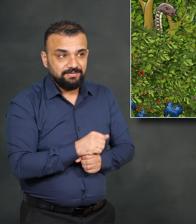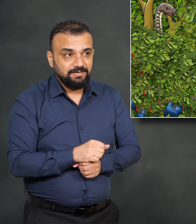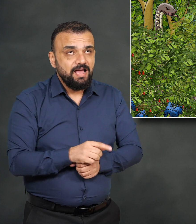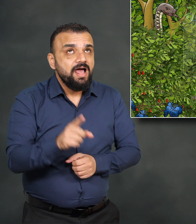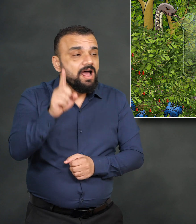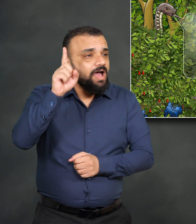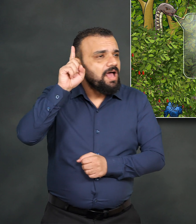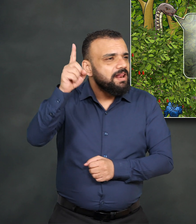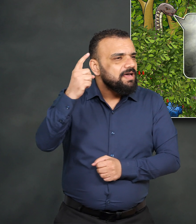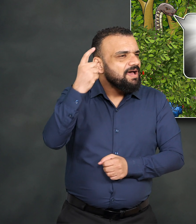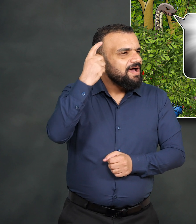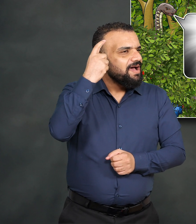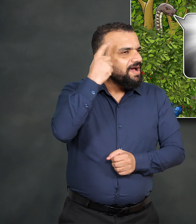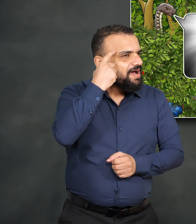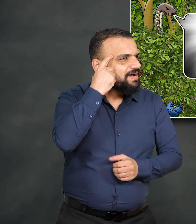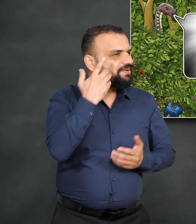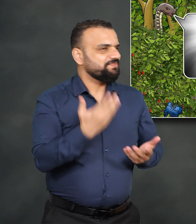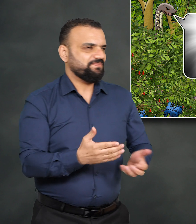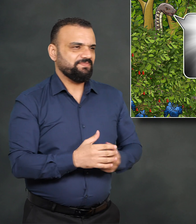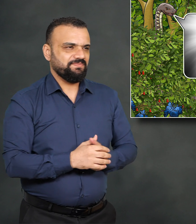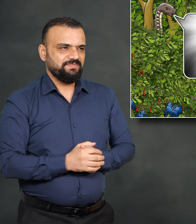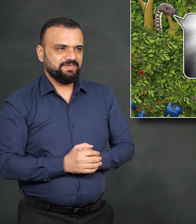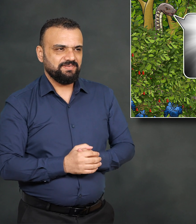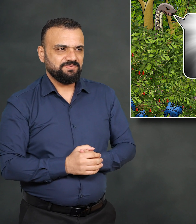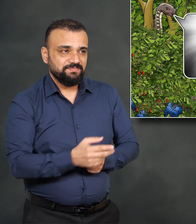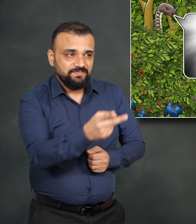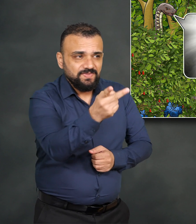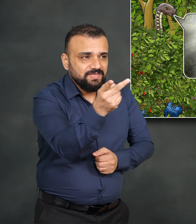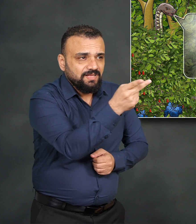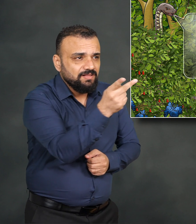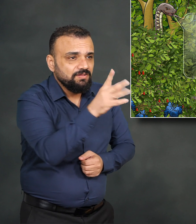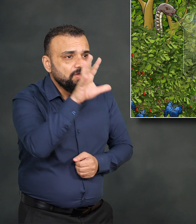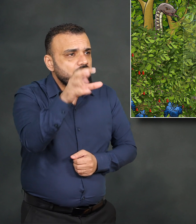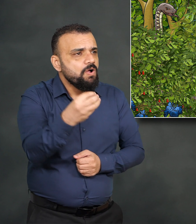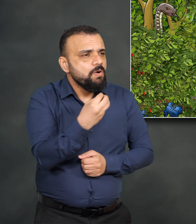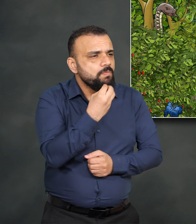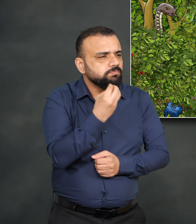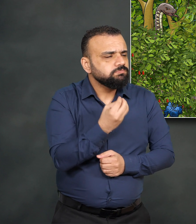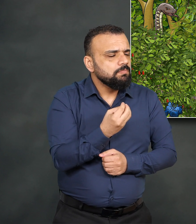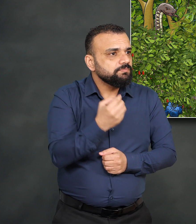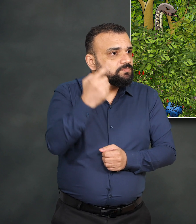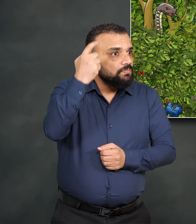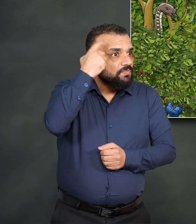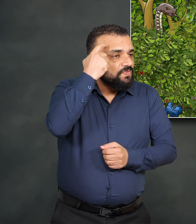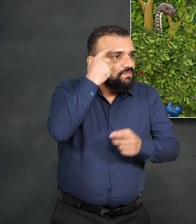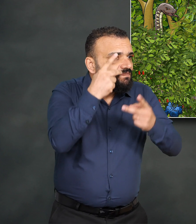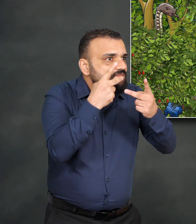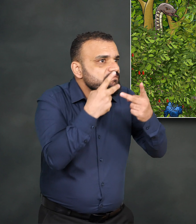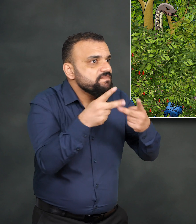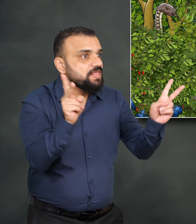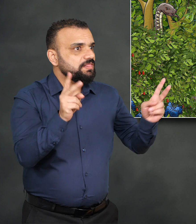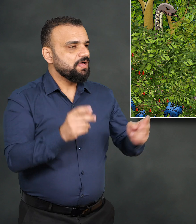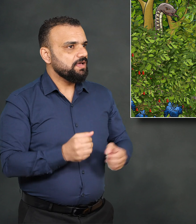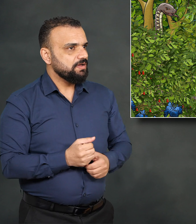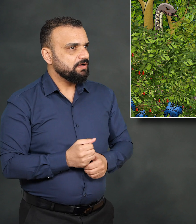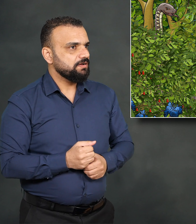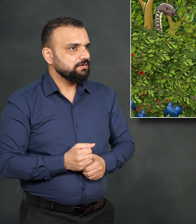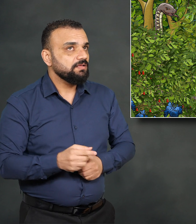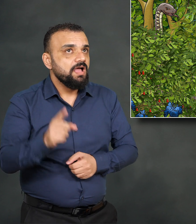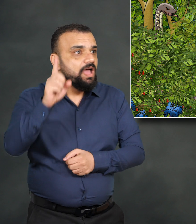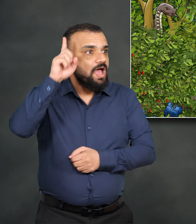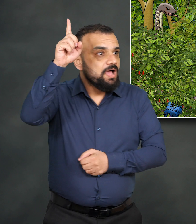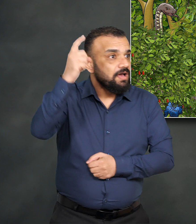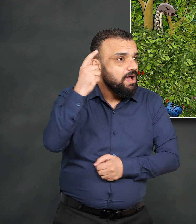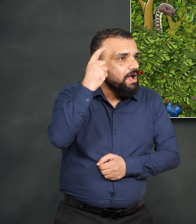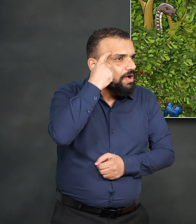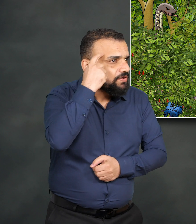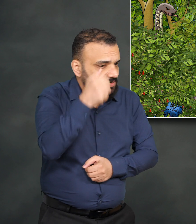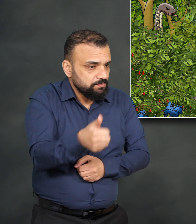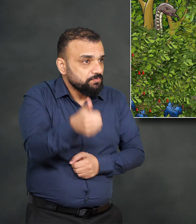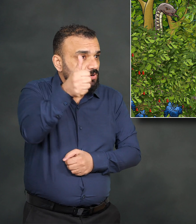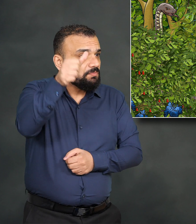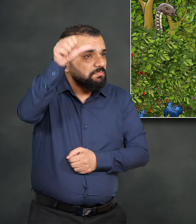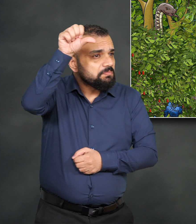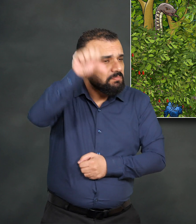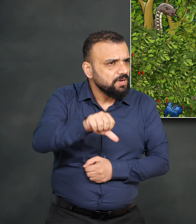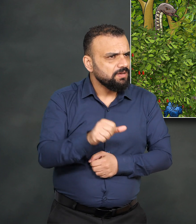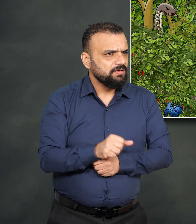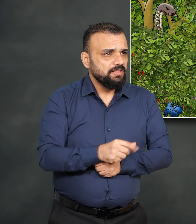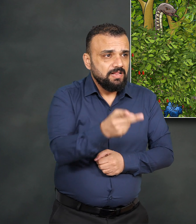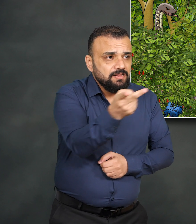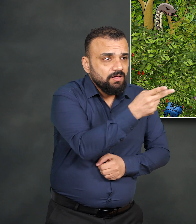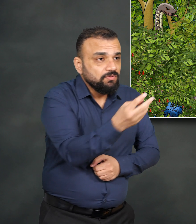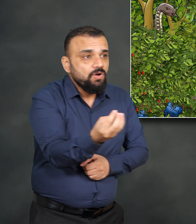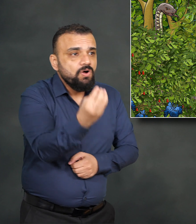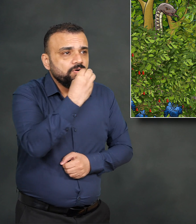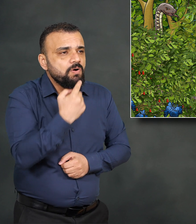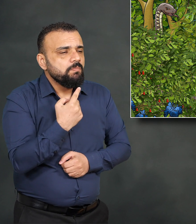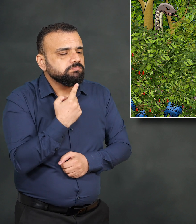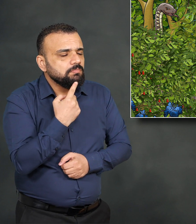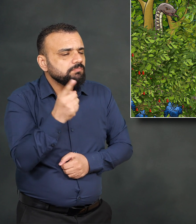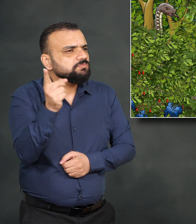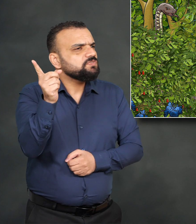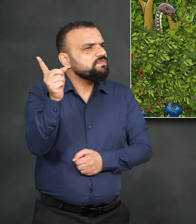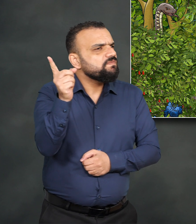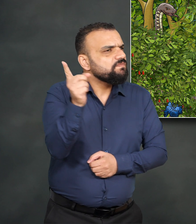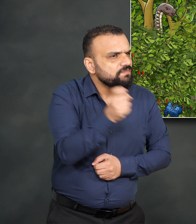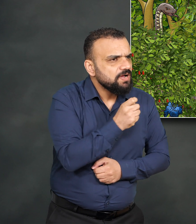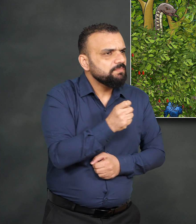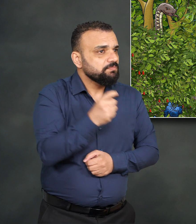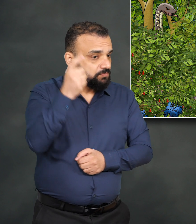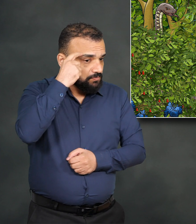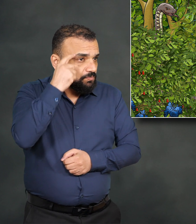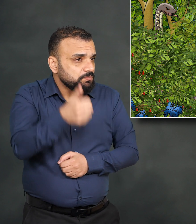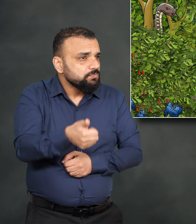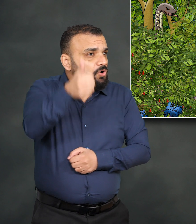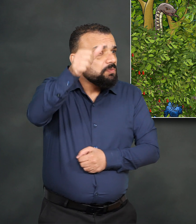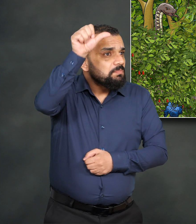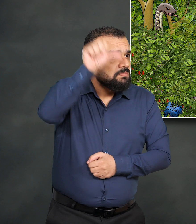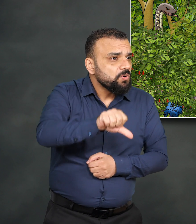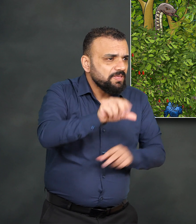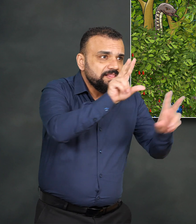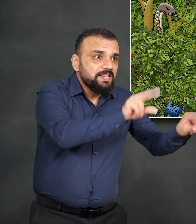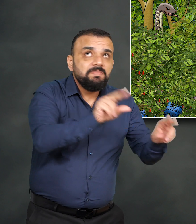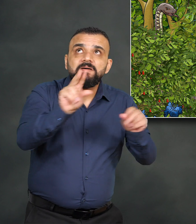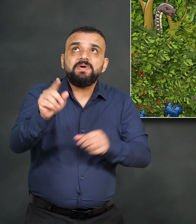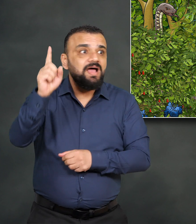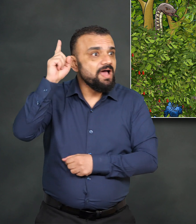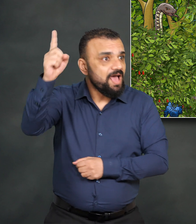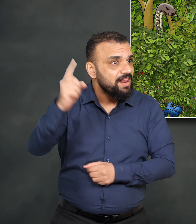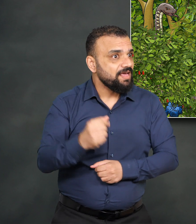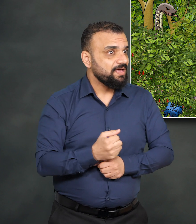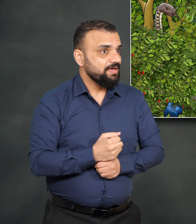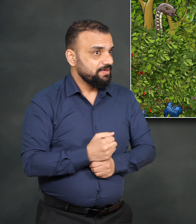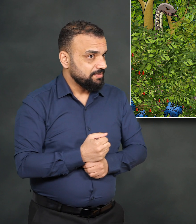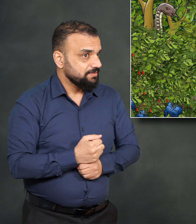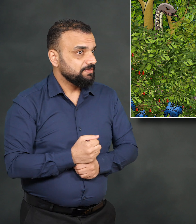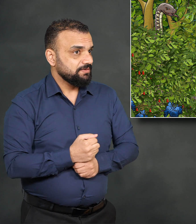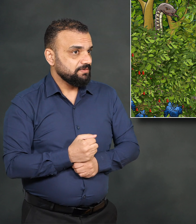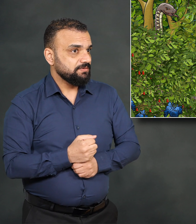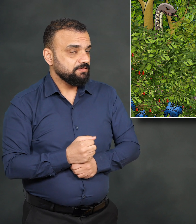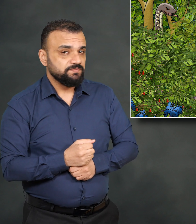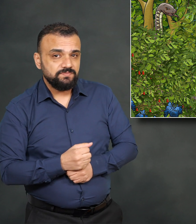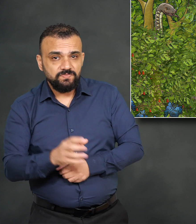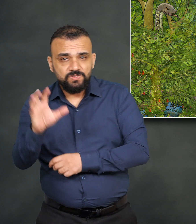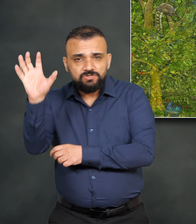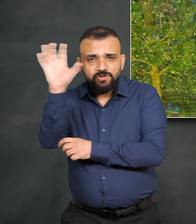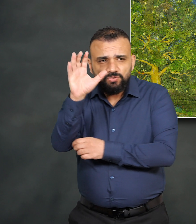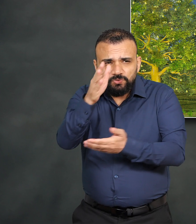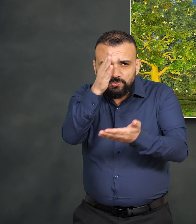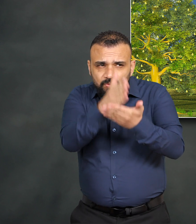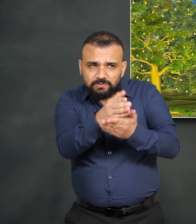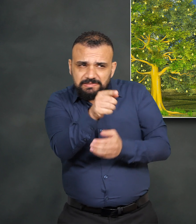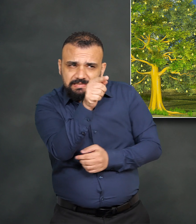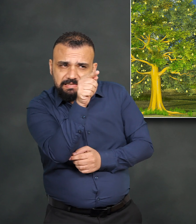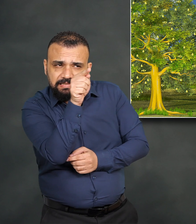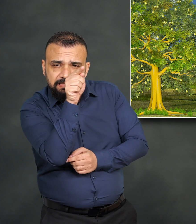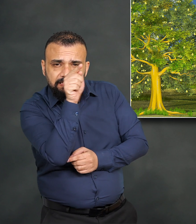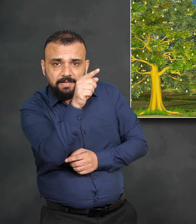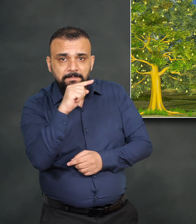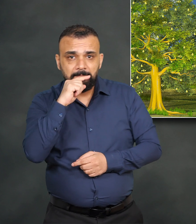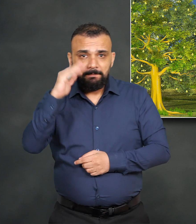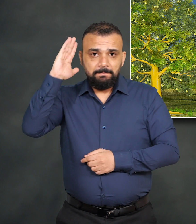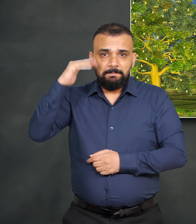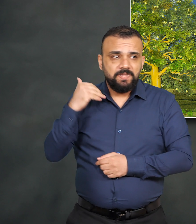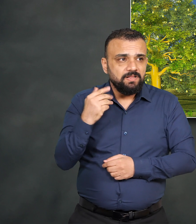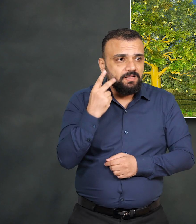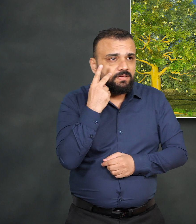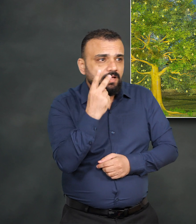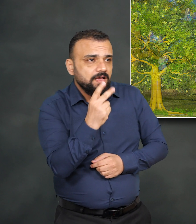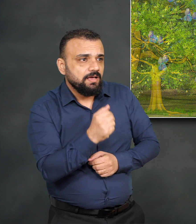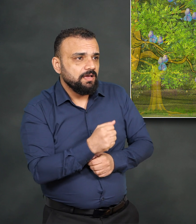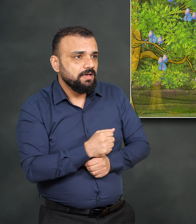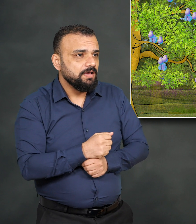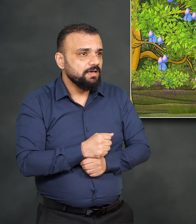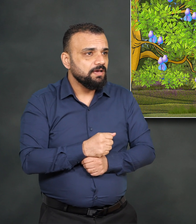“For God knows that in the day you eat of it, your eyes will be opened and you will be like God, knowing good and evil.”